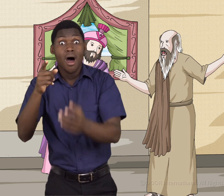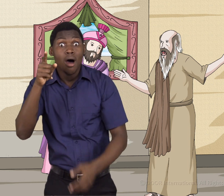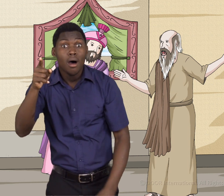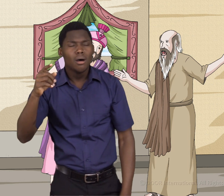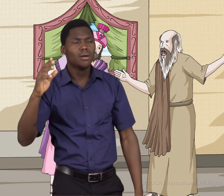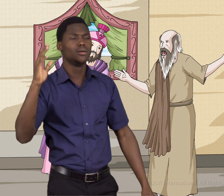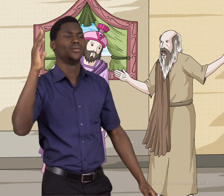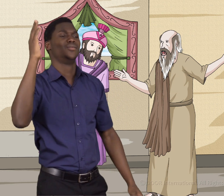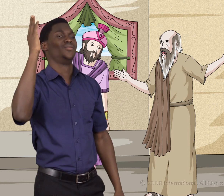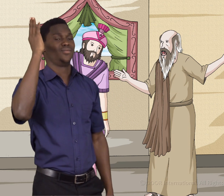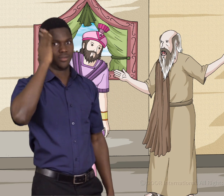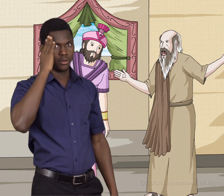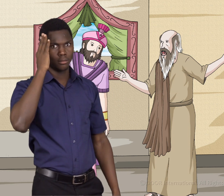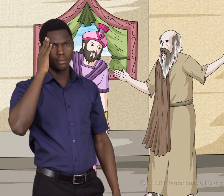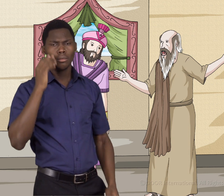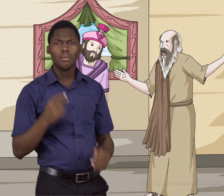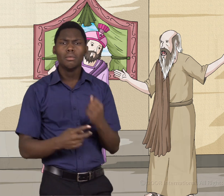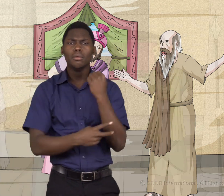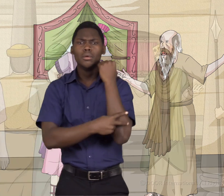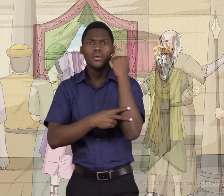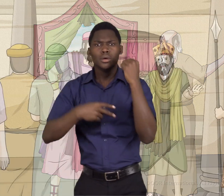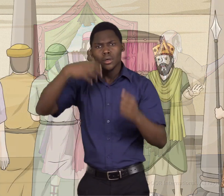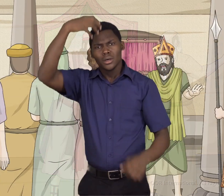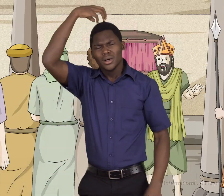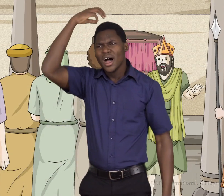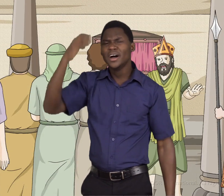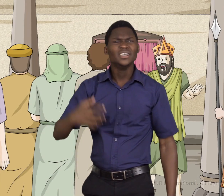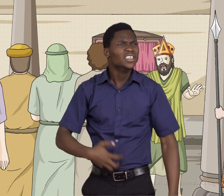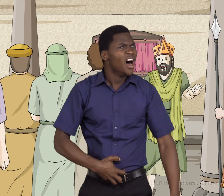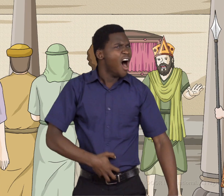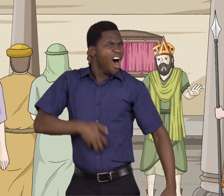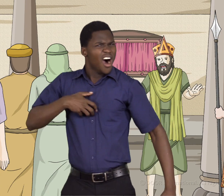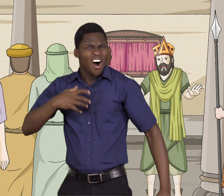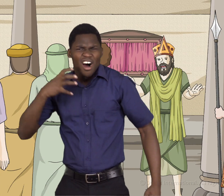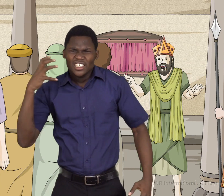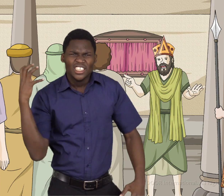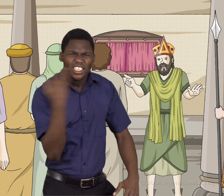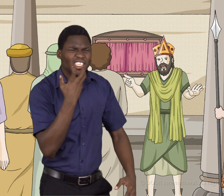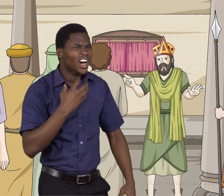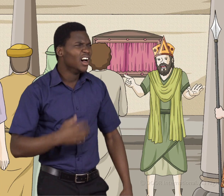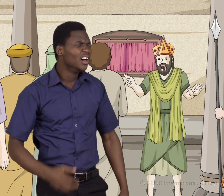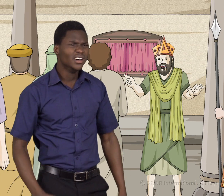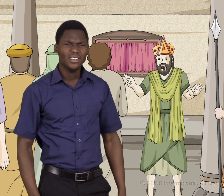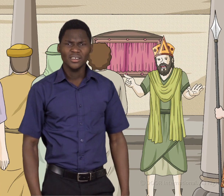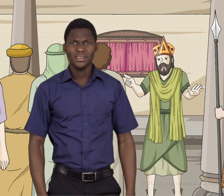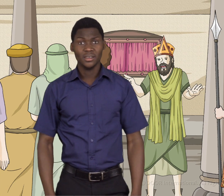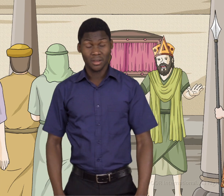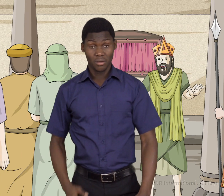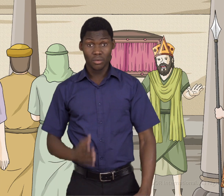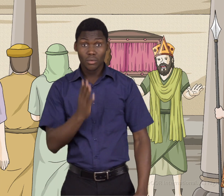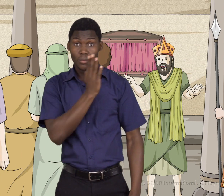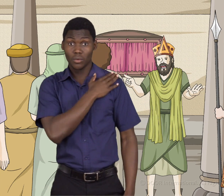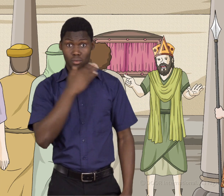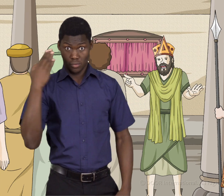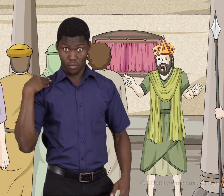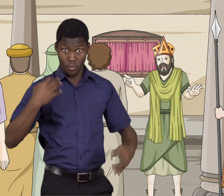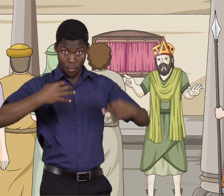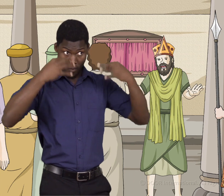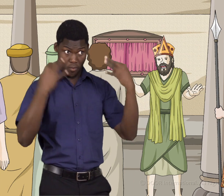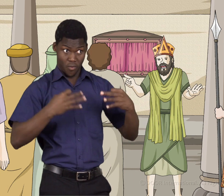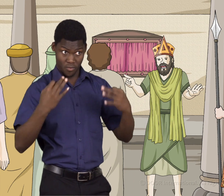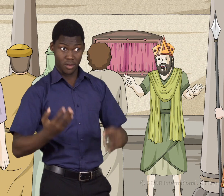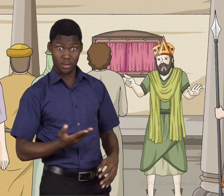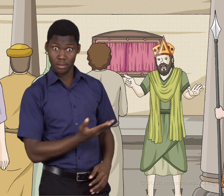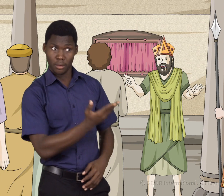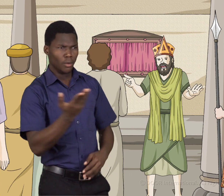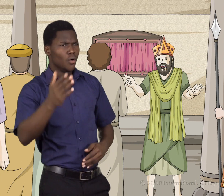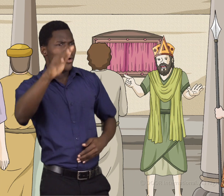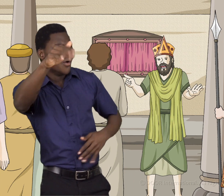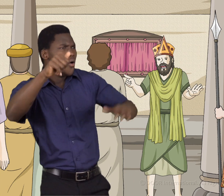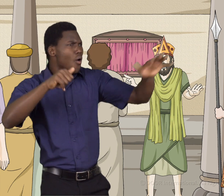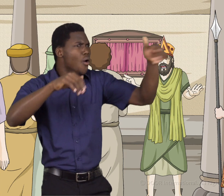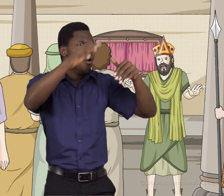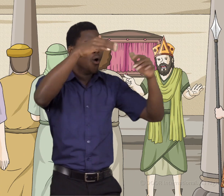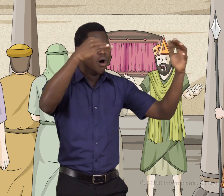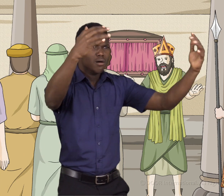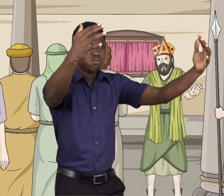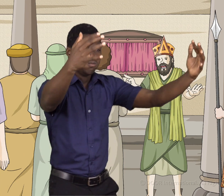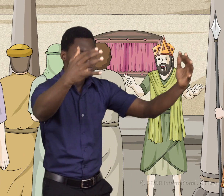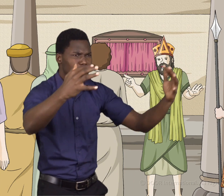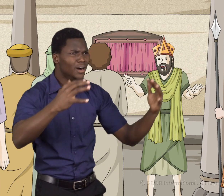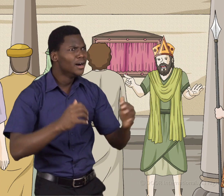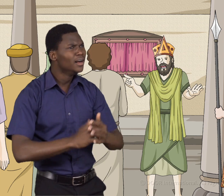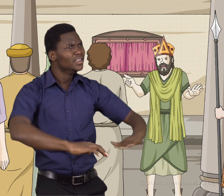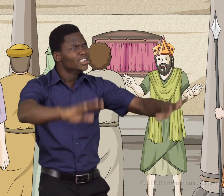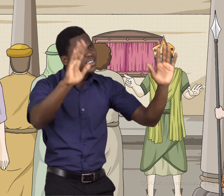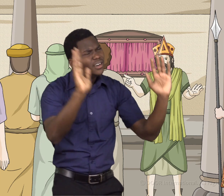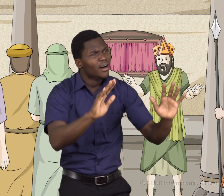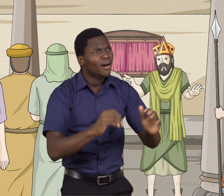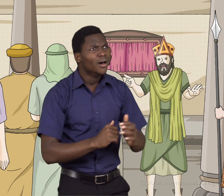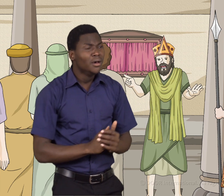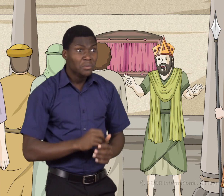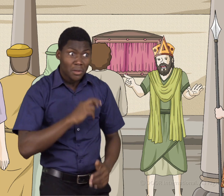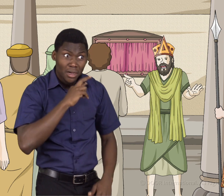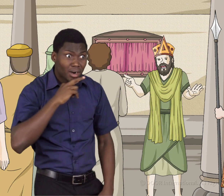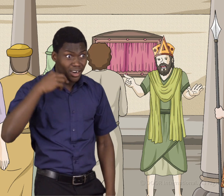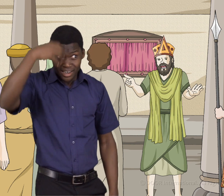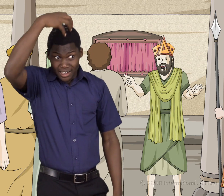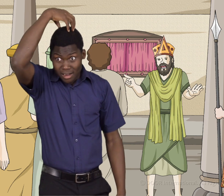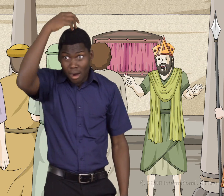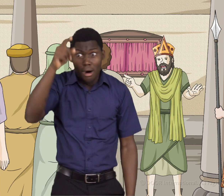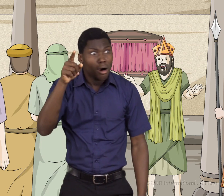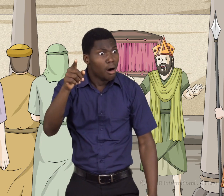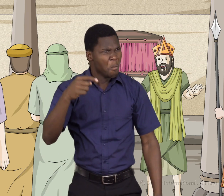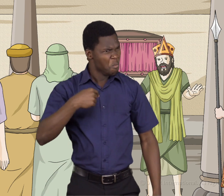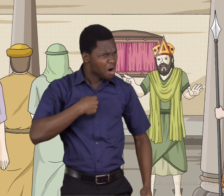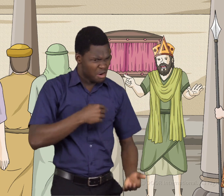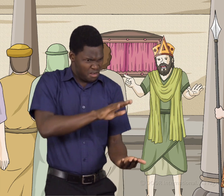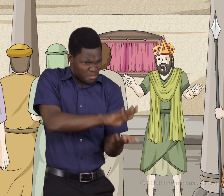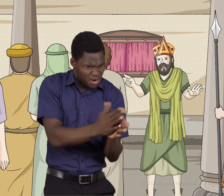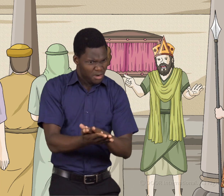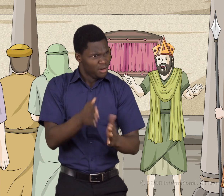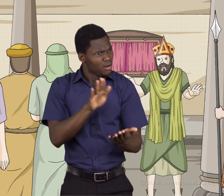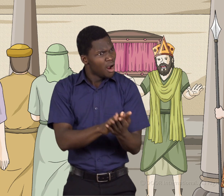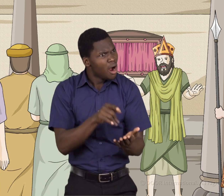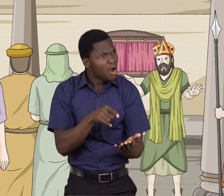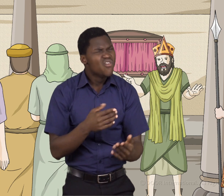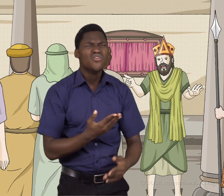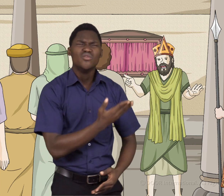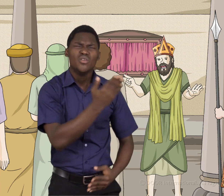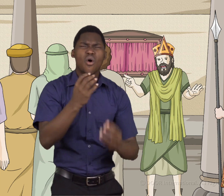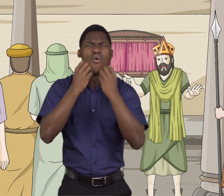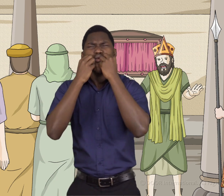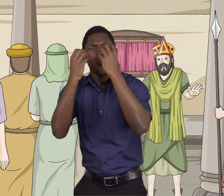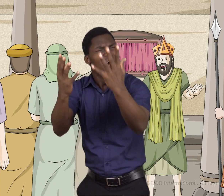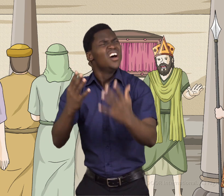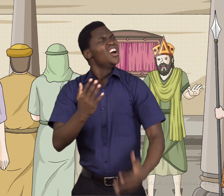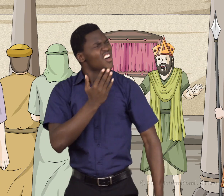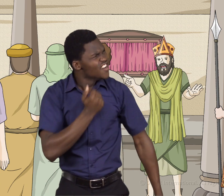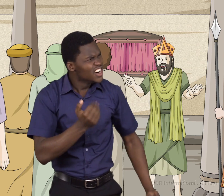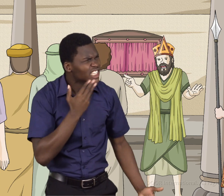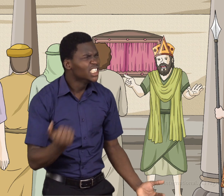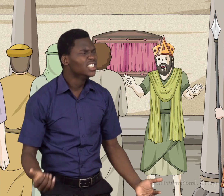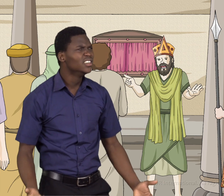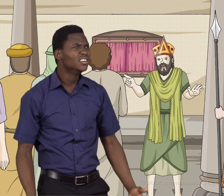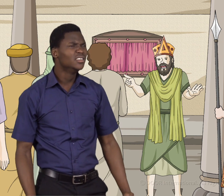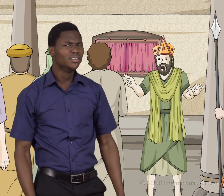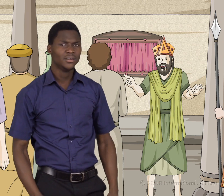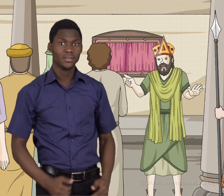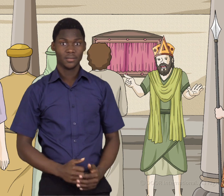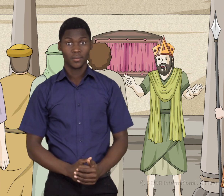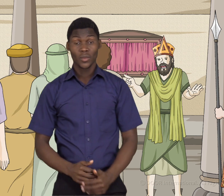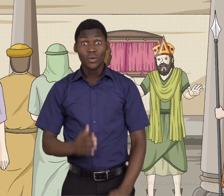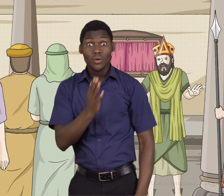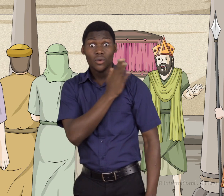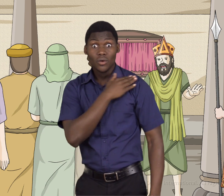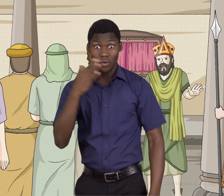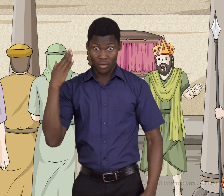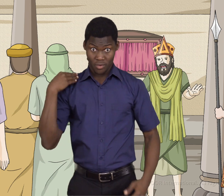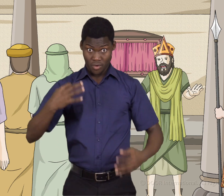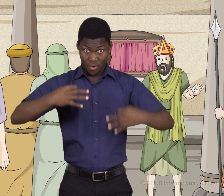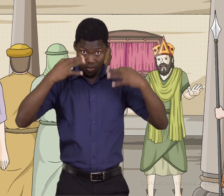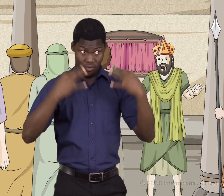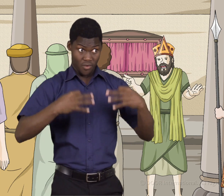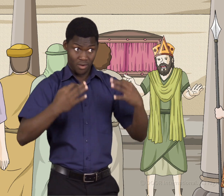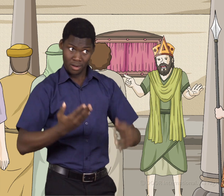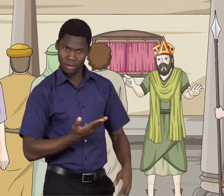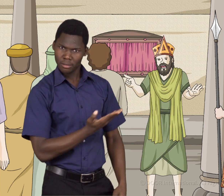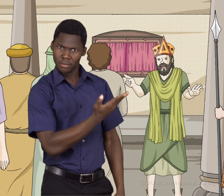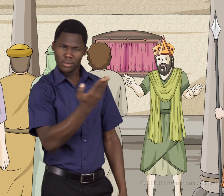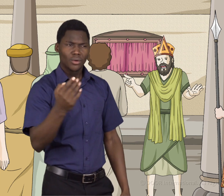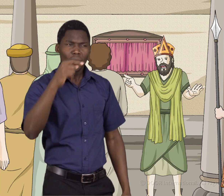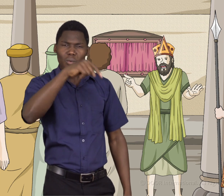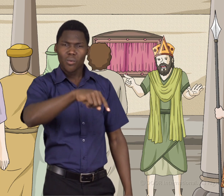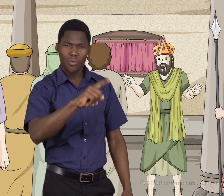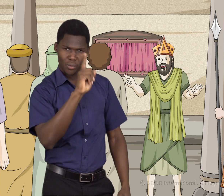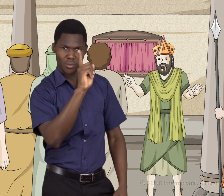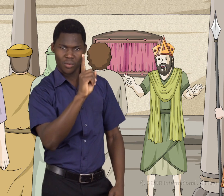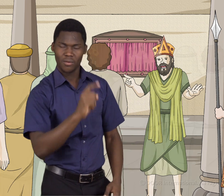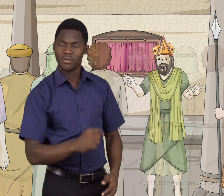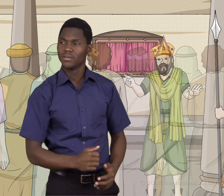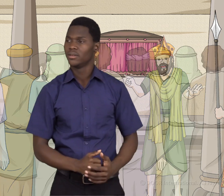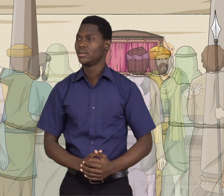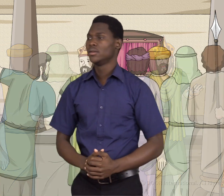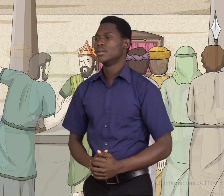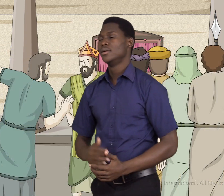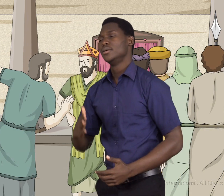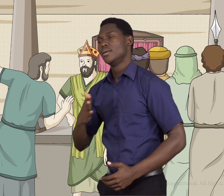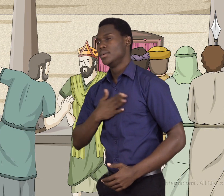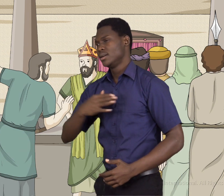For this reason the king of Aram became enraged and called his servants to demand of them, “Tell me, which one of us is on the side of the king of Israel?”